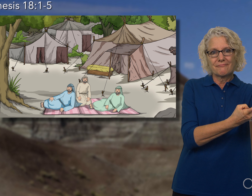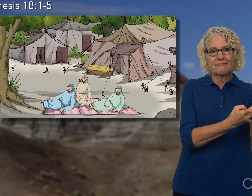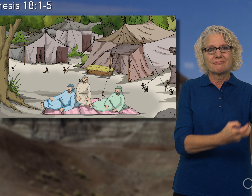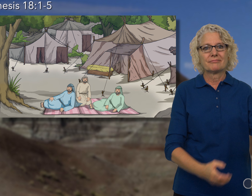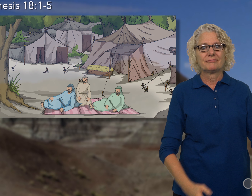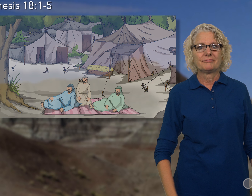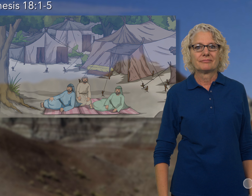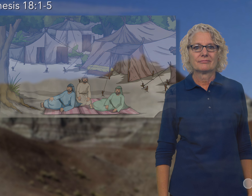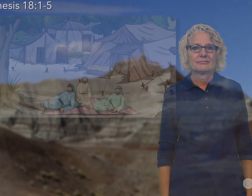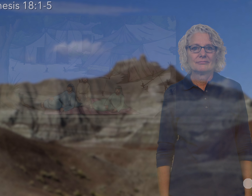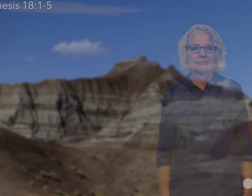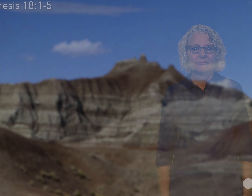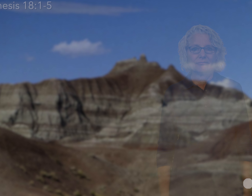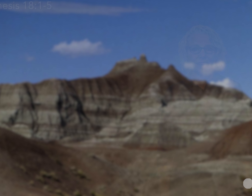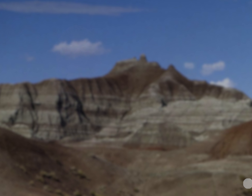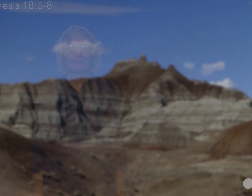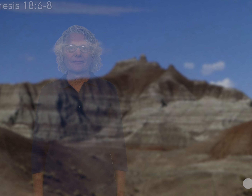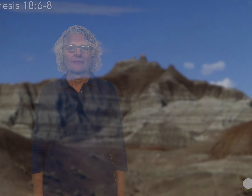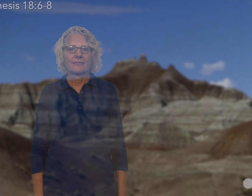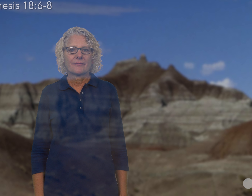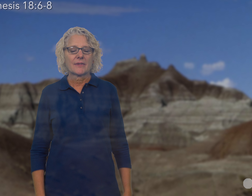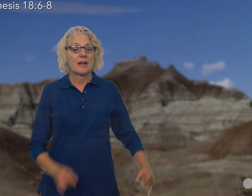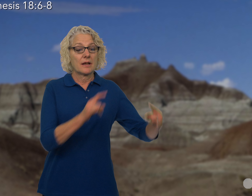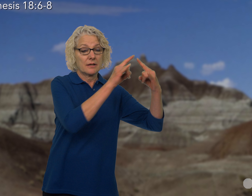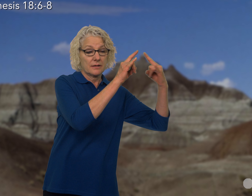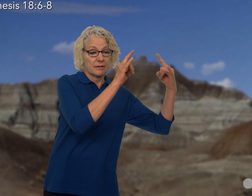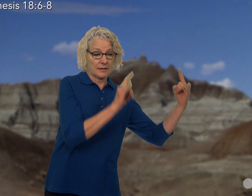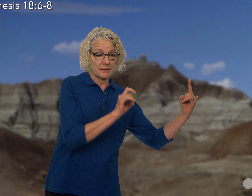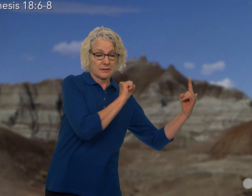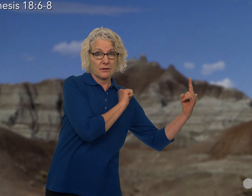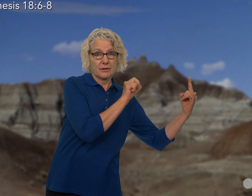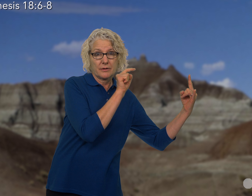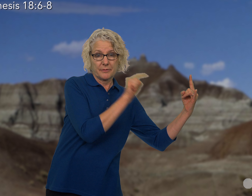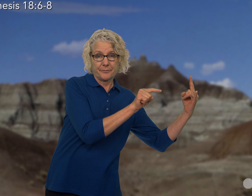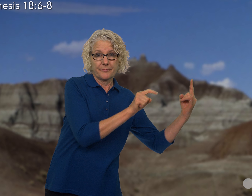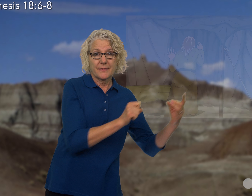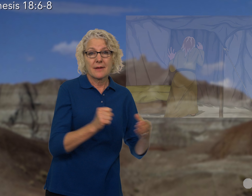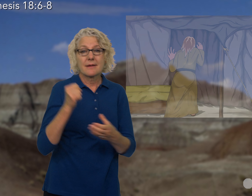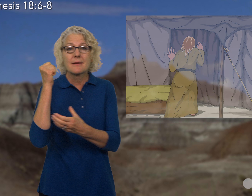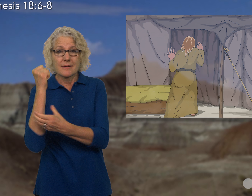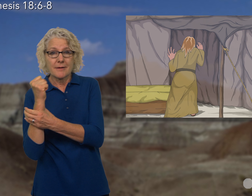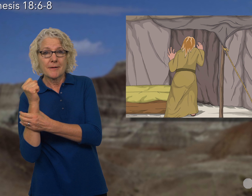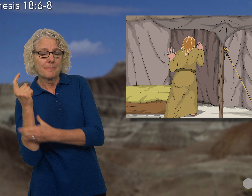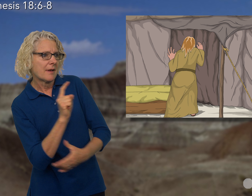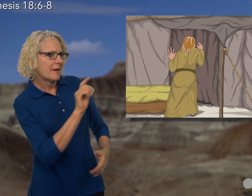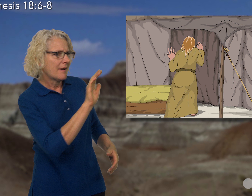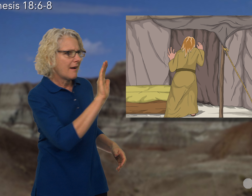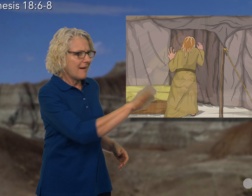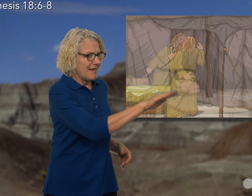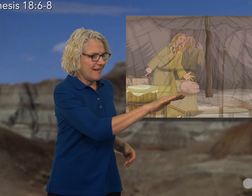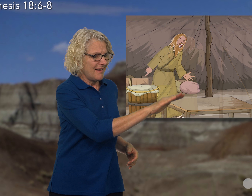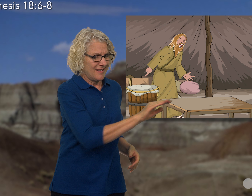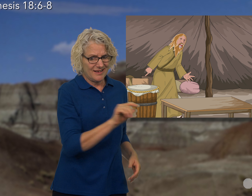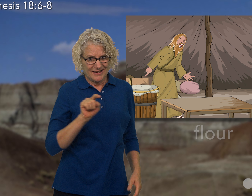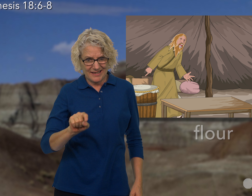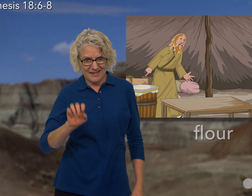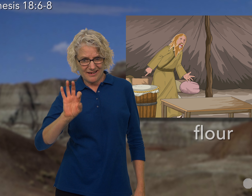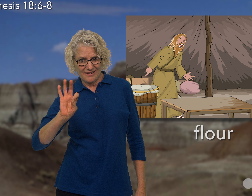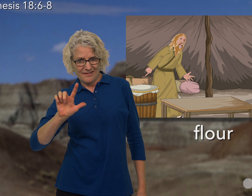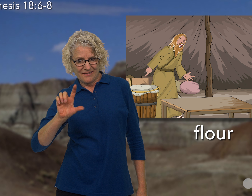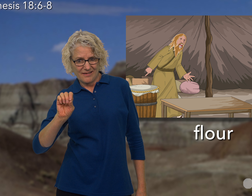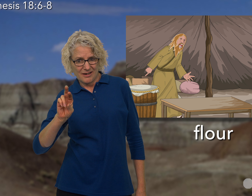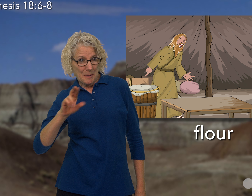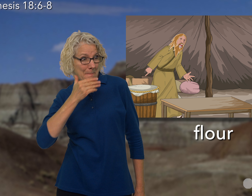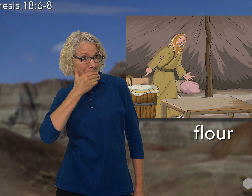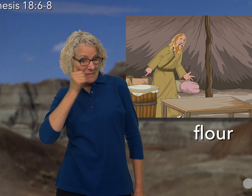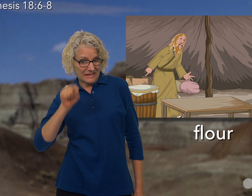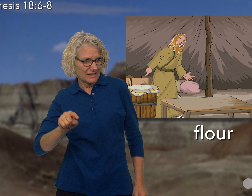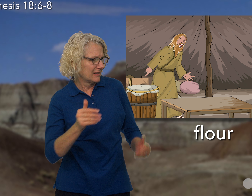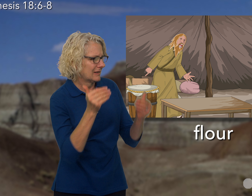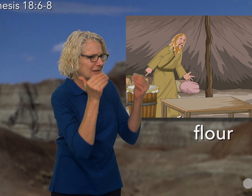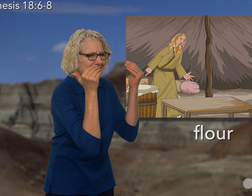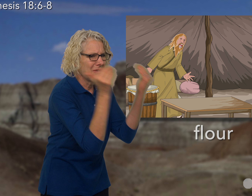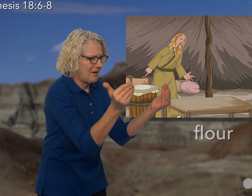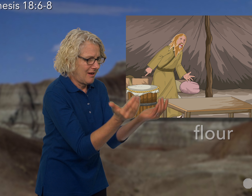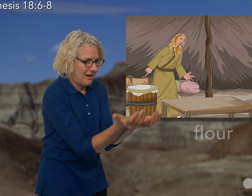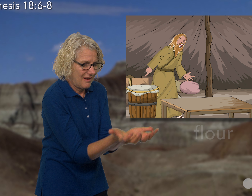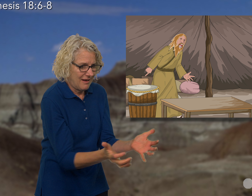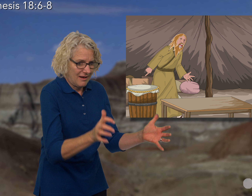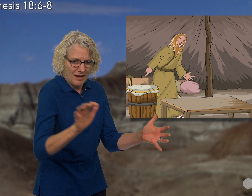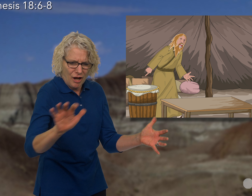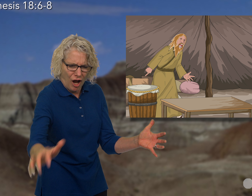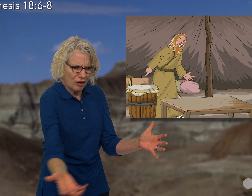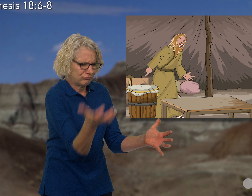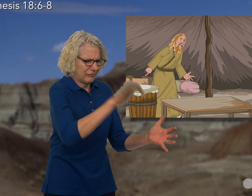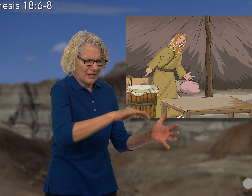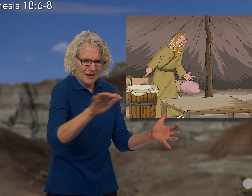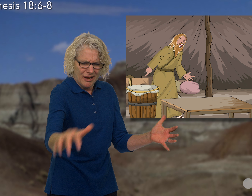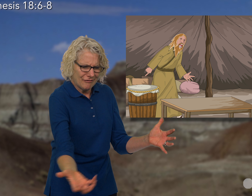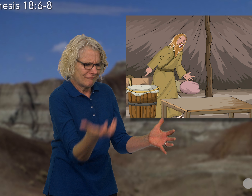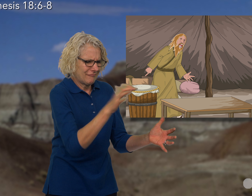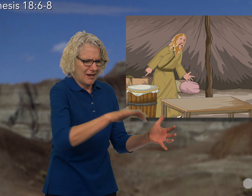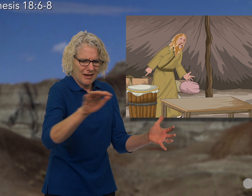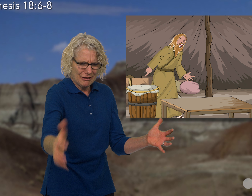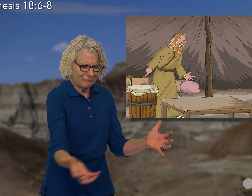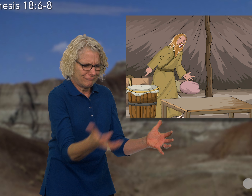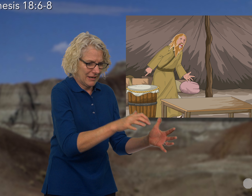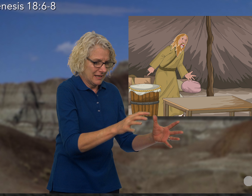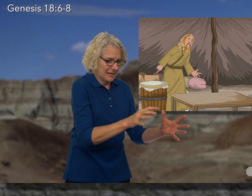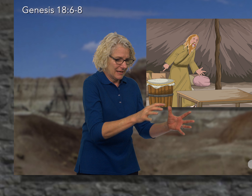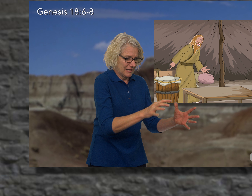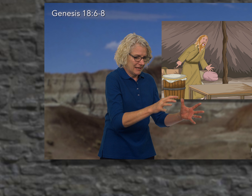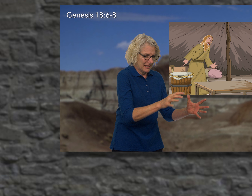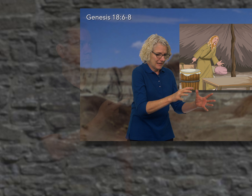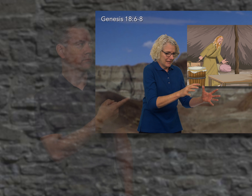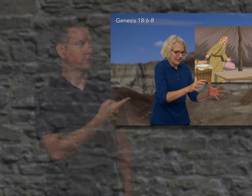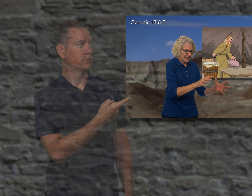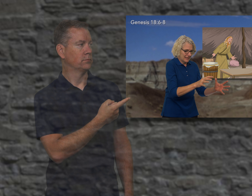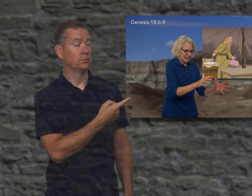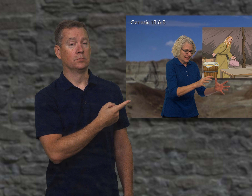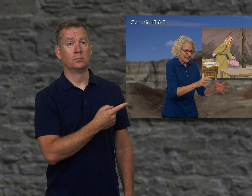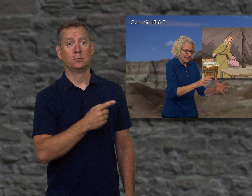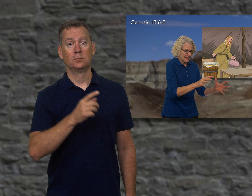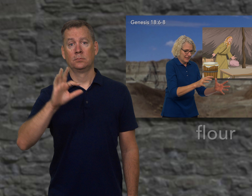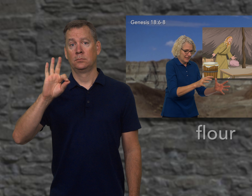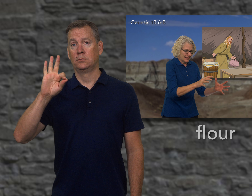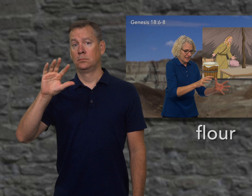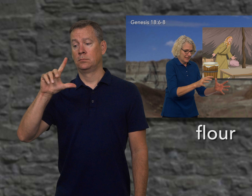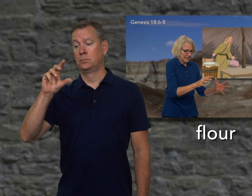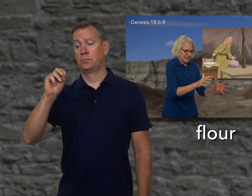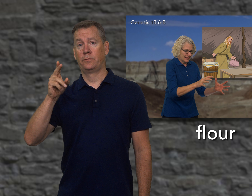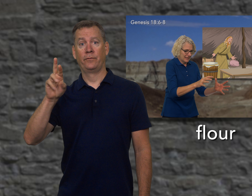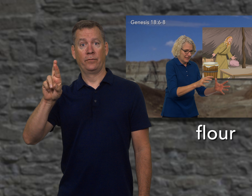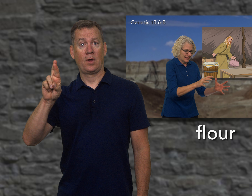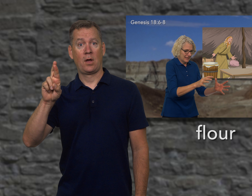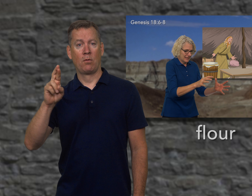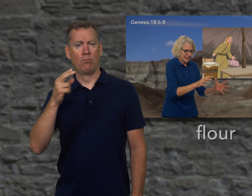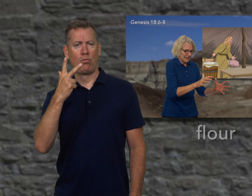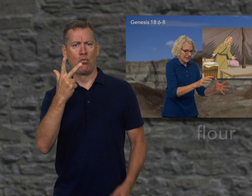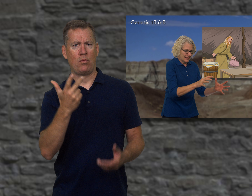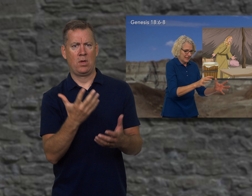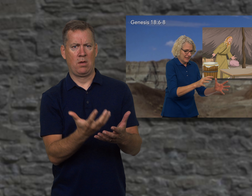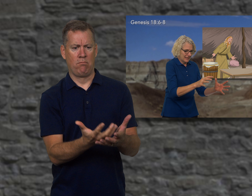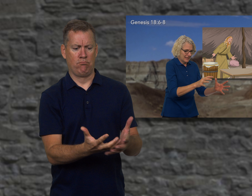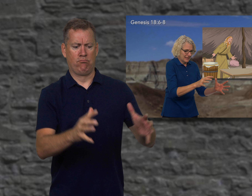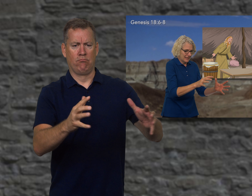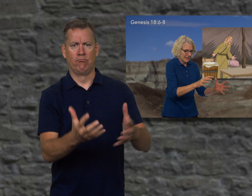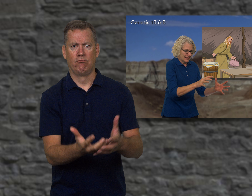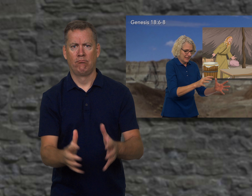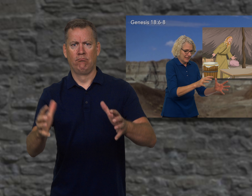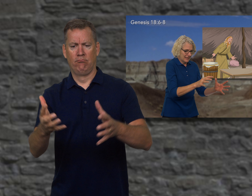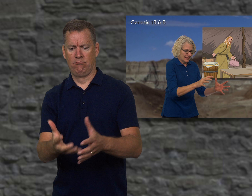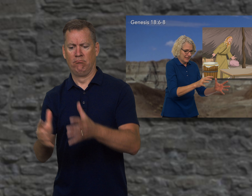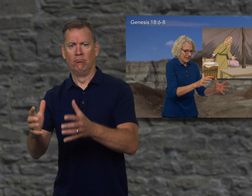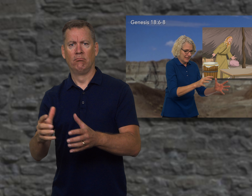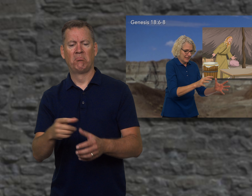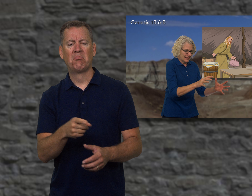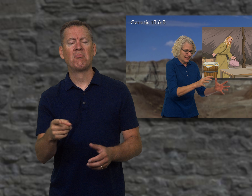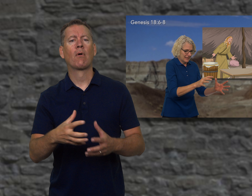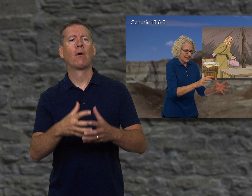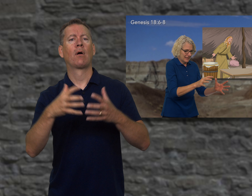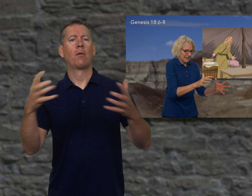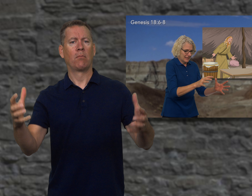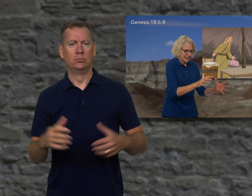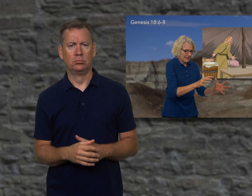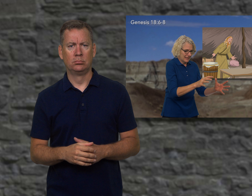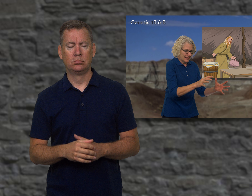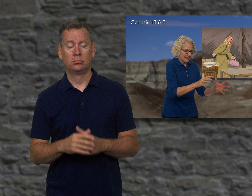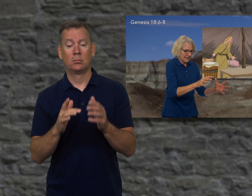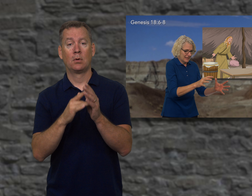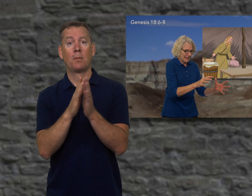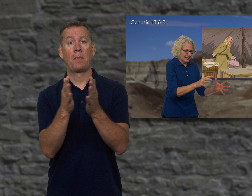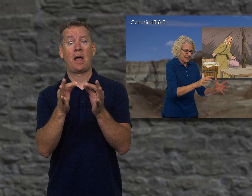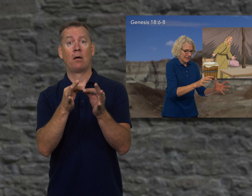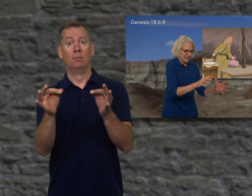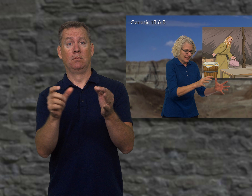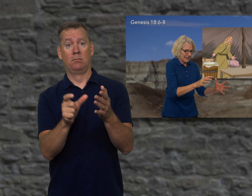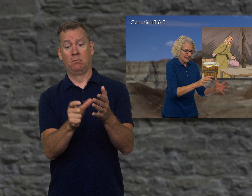So Abraham hurried into the tent and said to Sarah, “Quick!